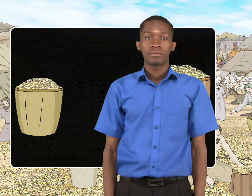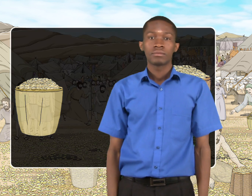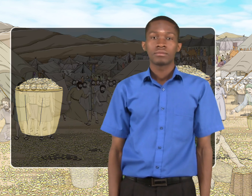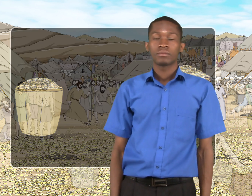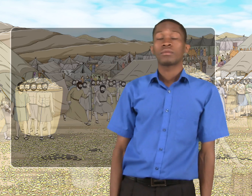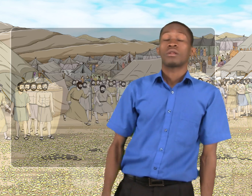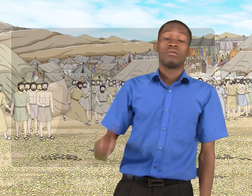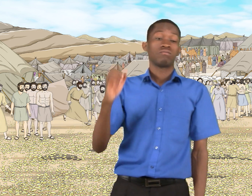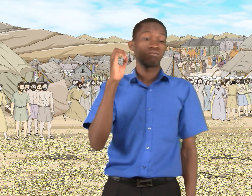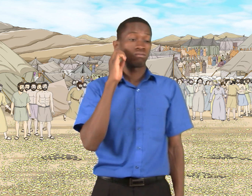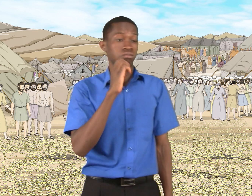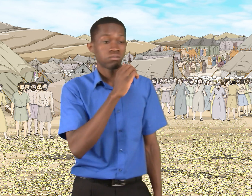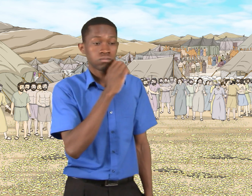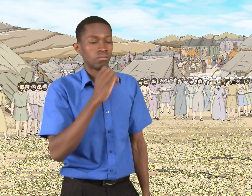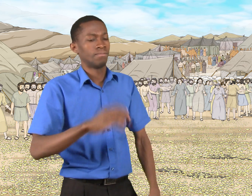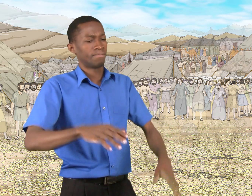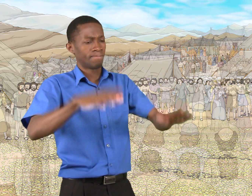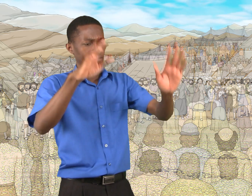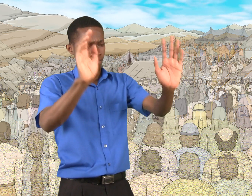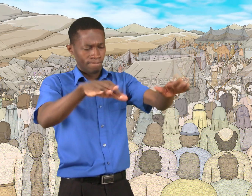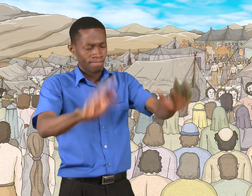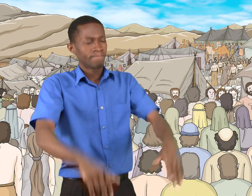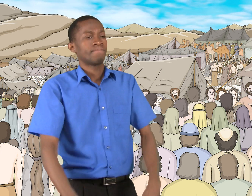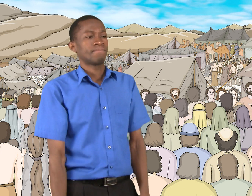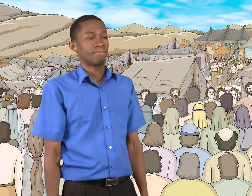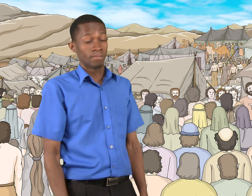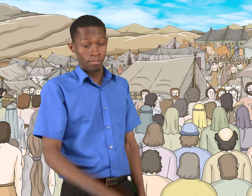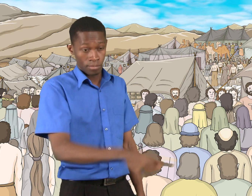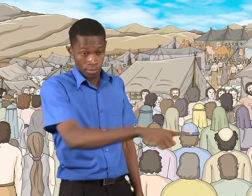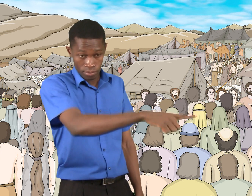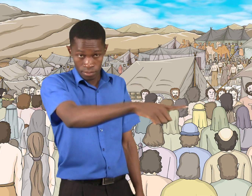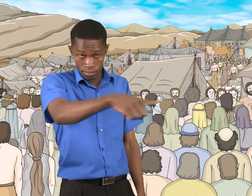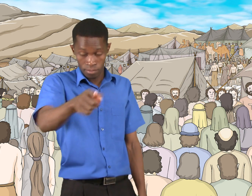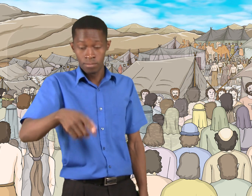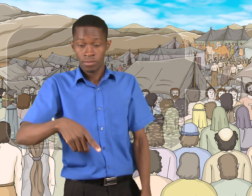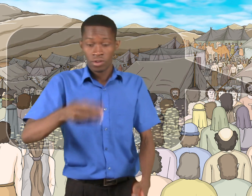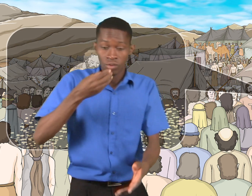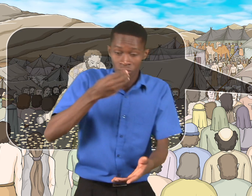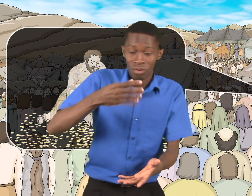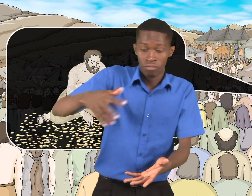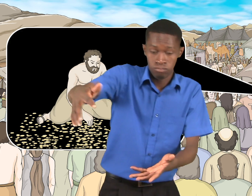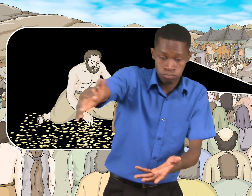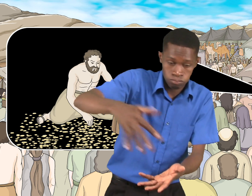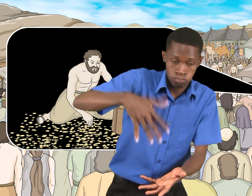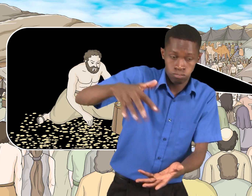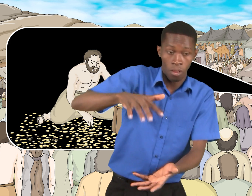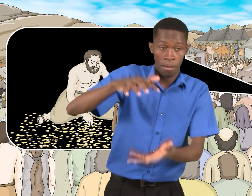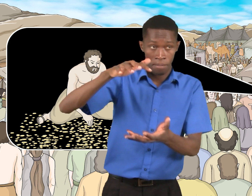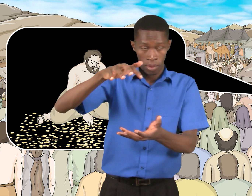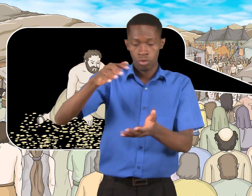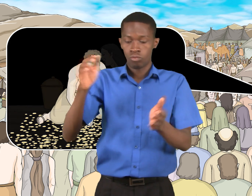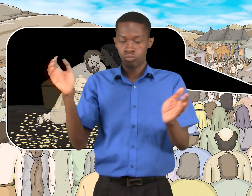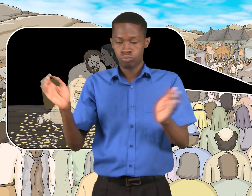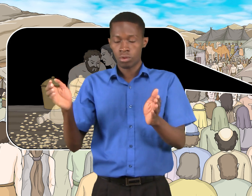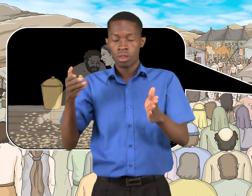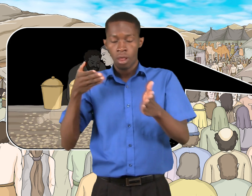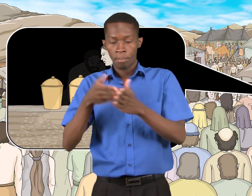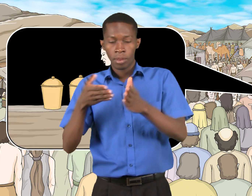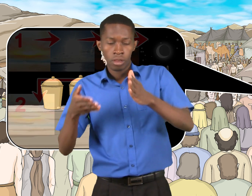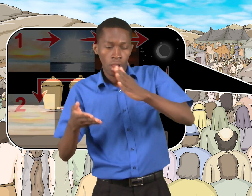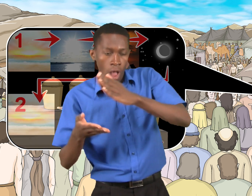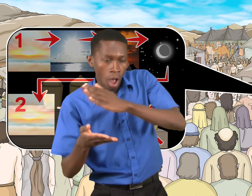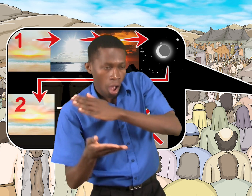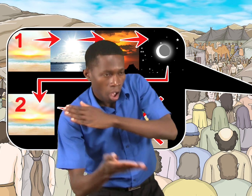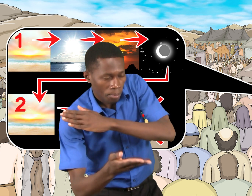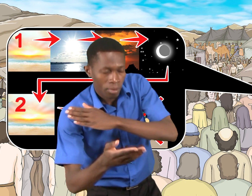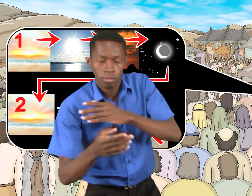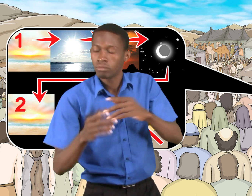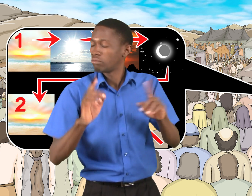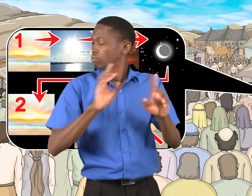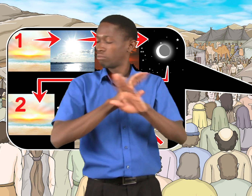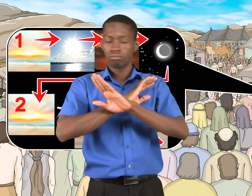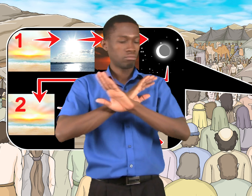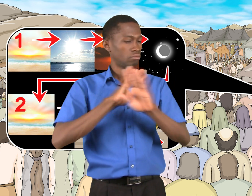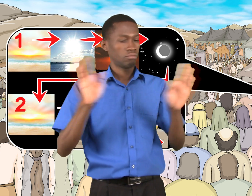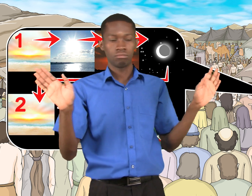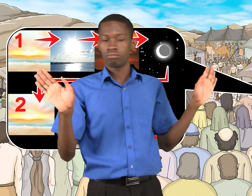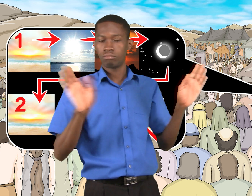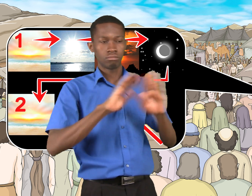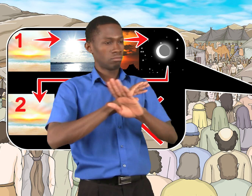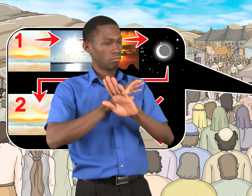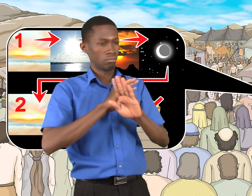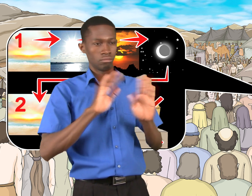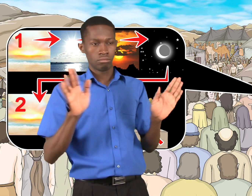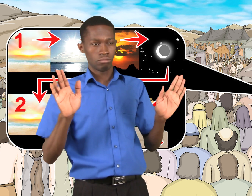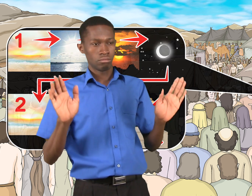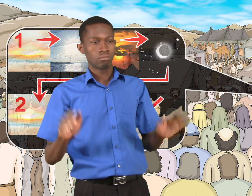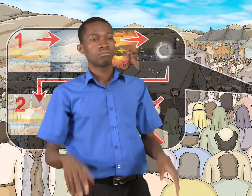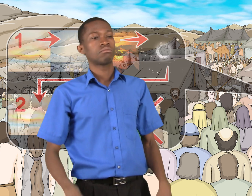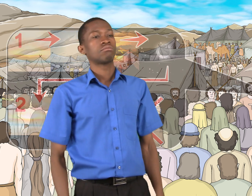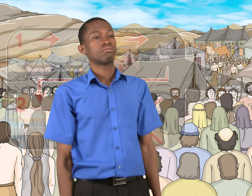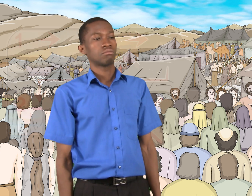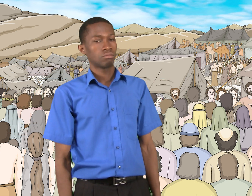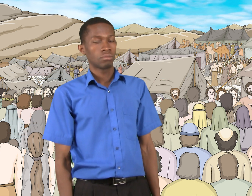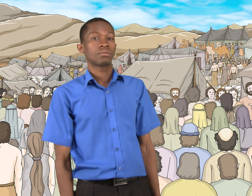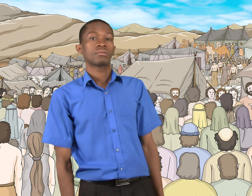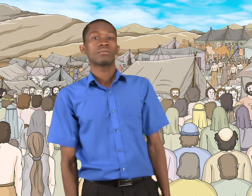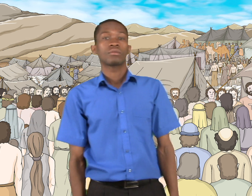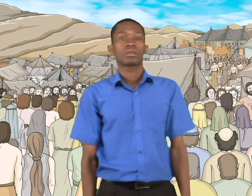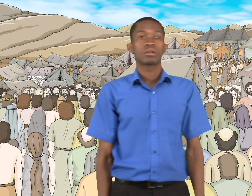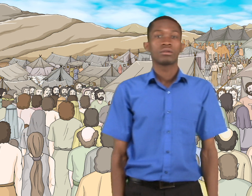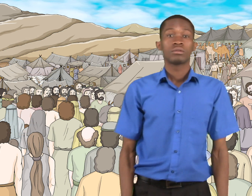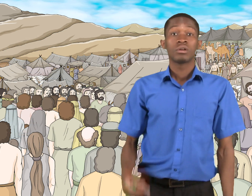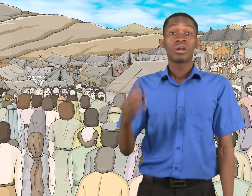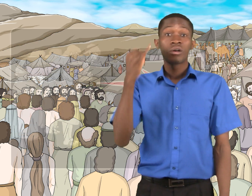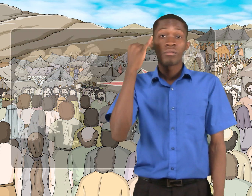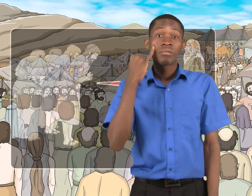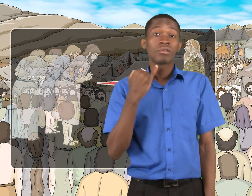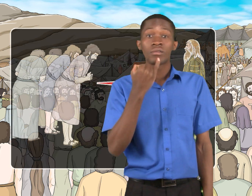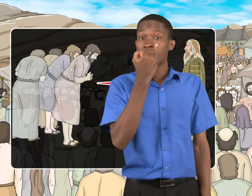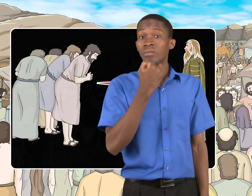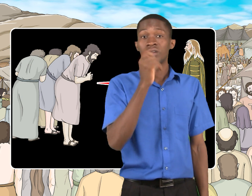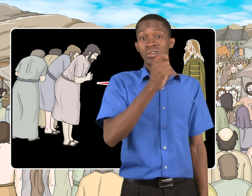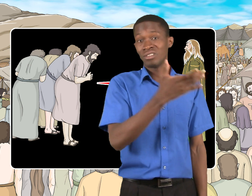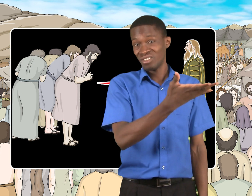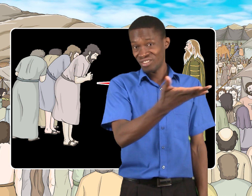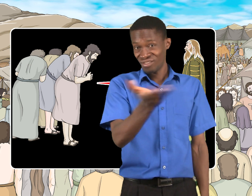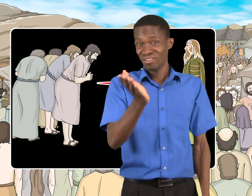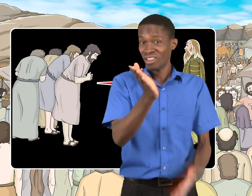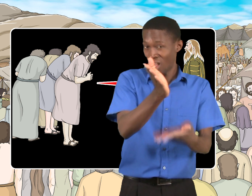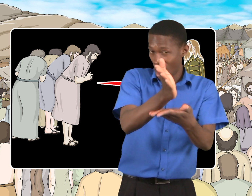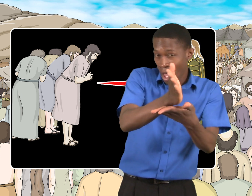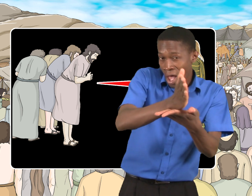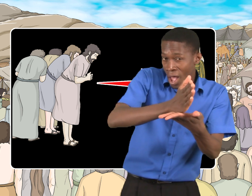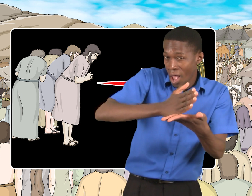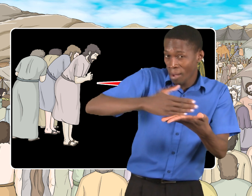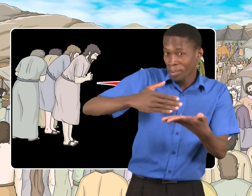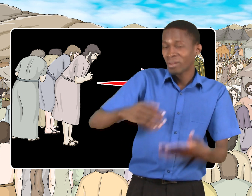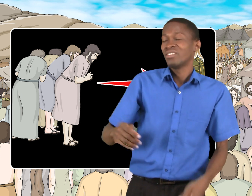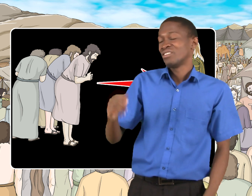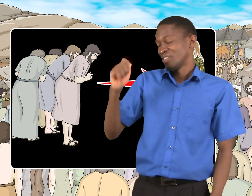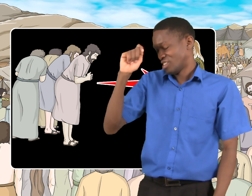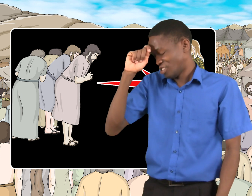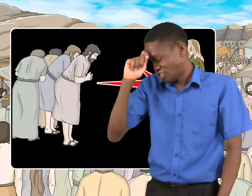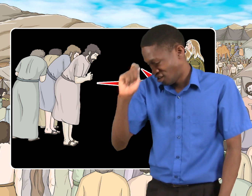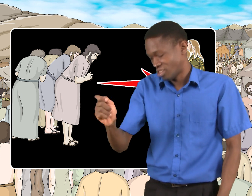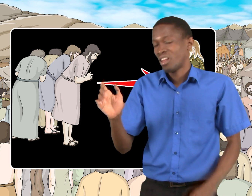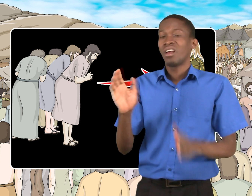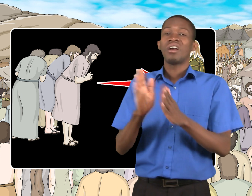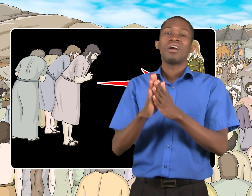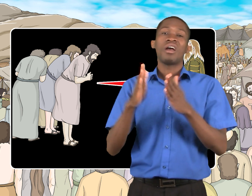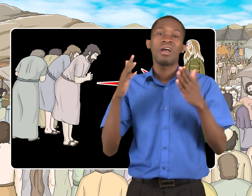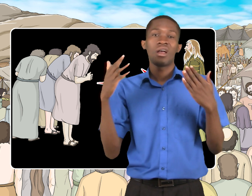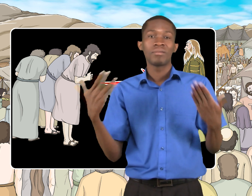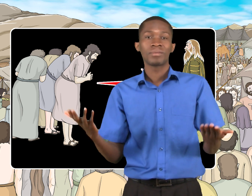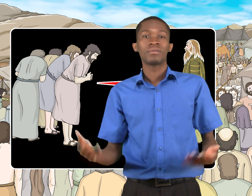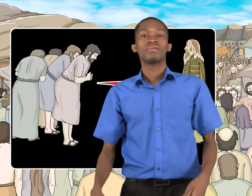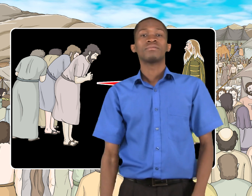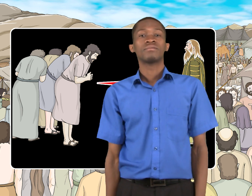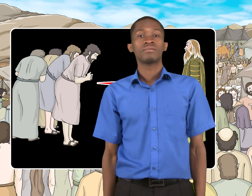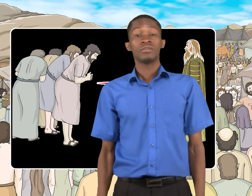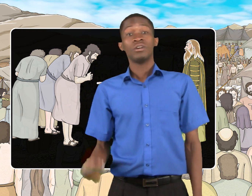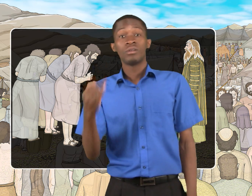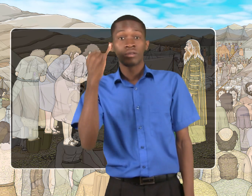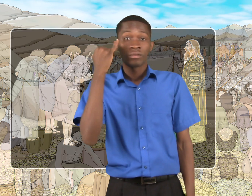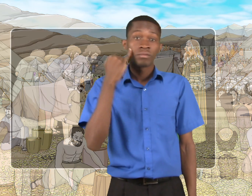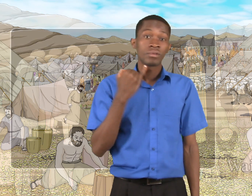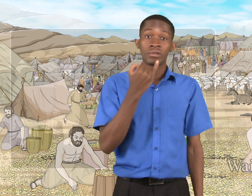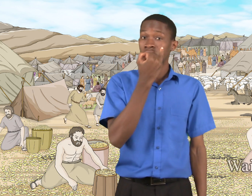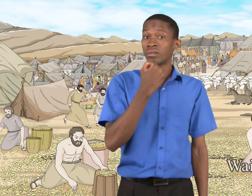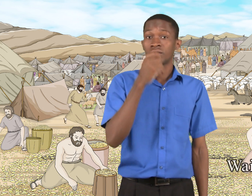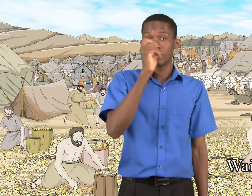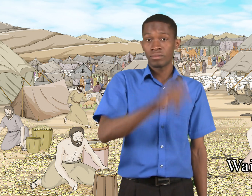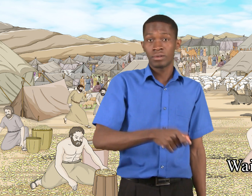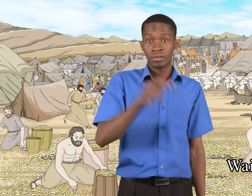Then Moses said to them, “No one may keep any of it until morning.” But they did not listen to Moses;